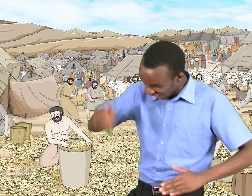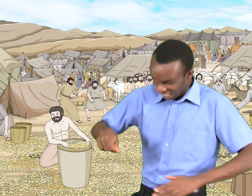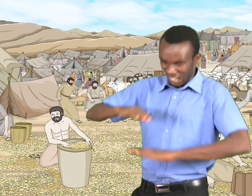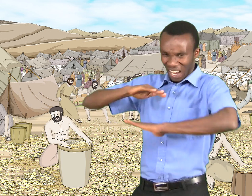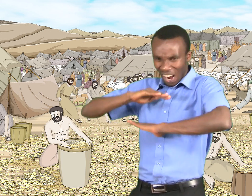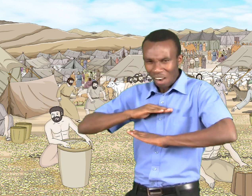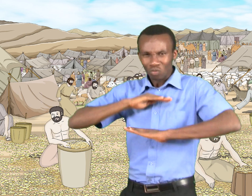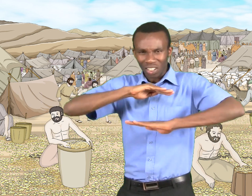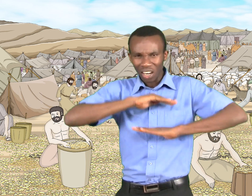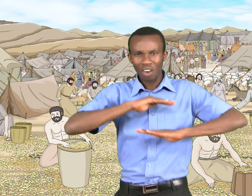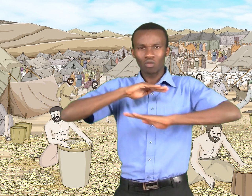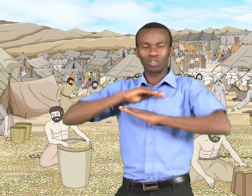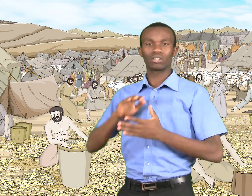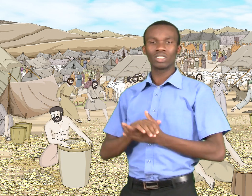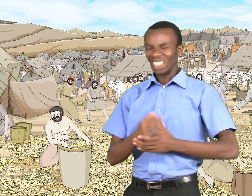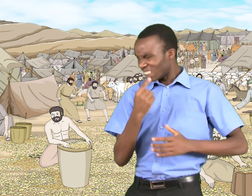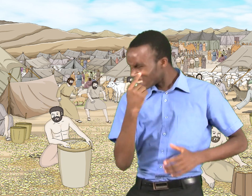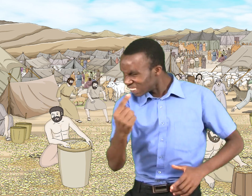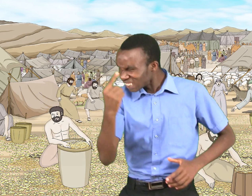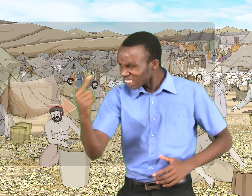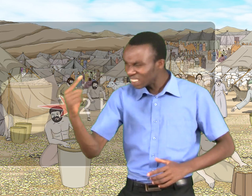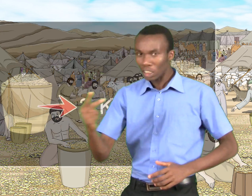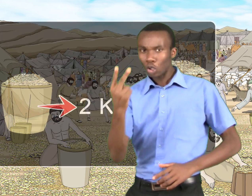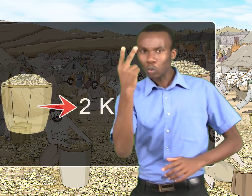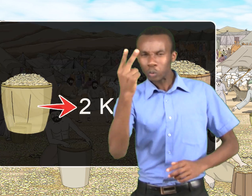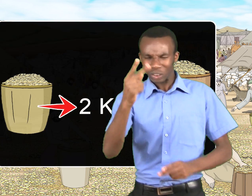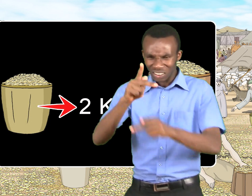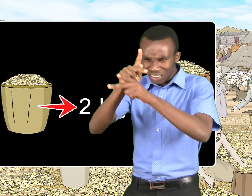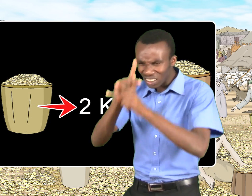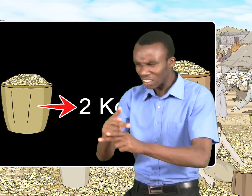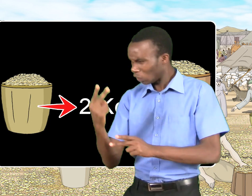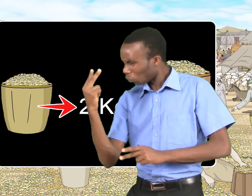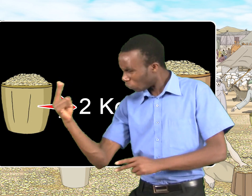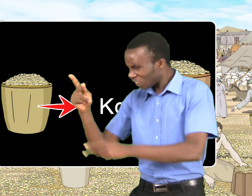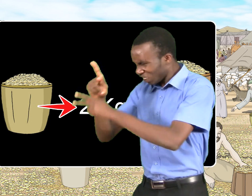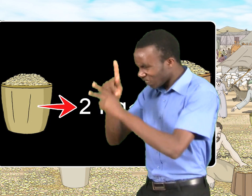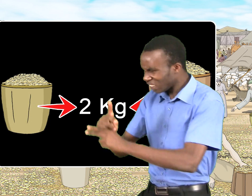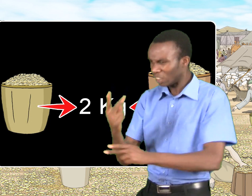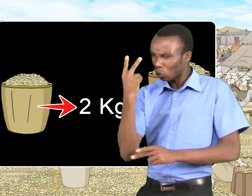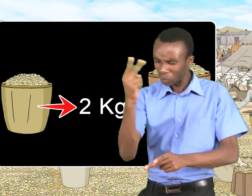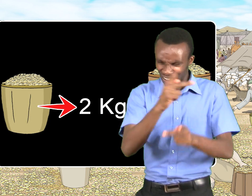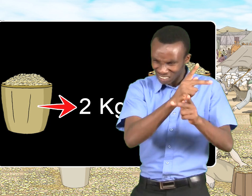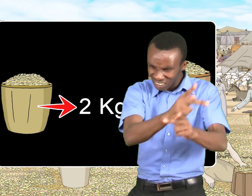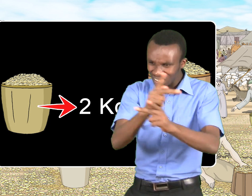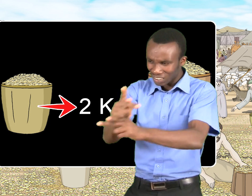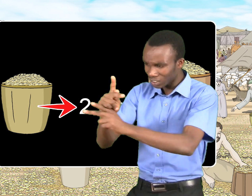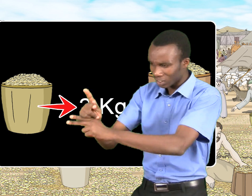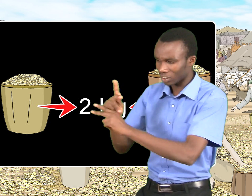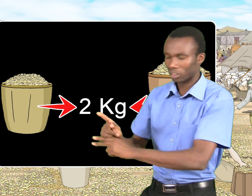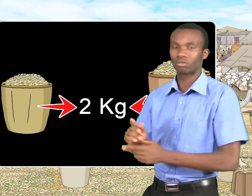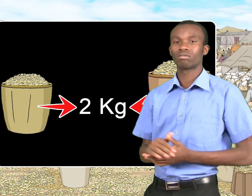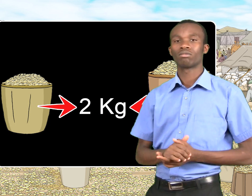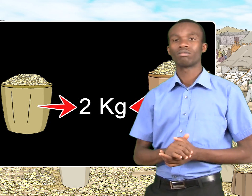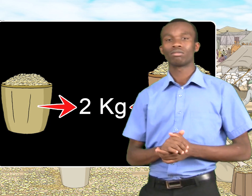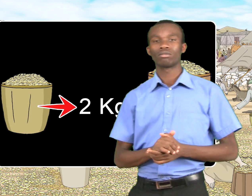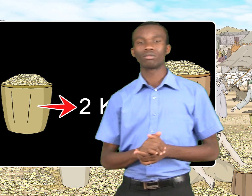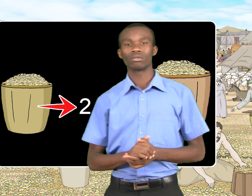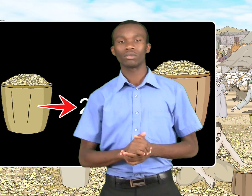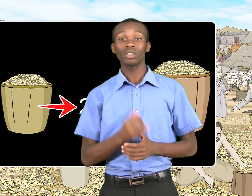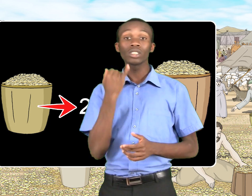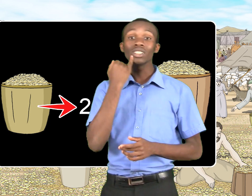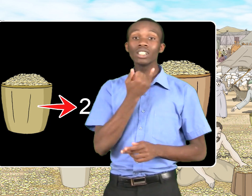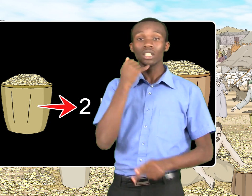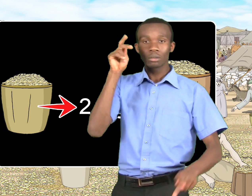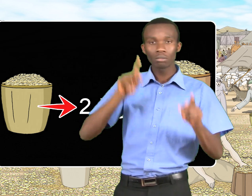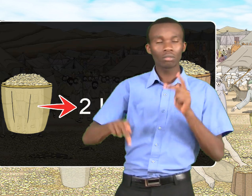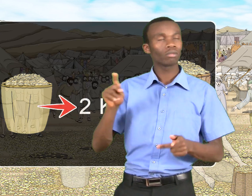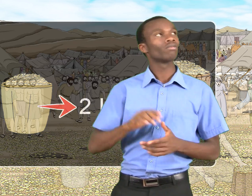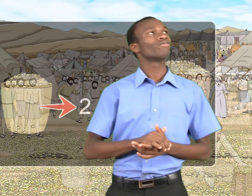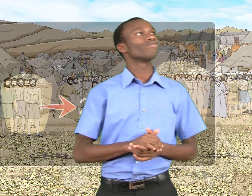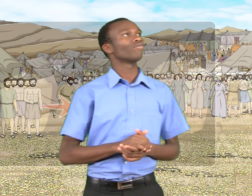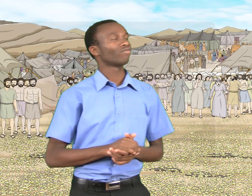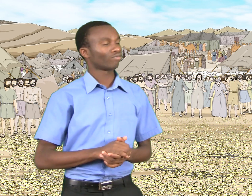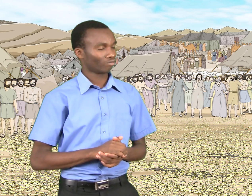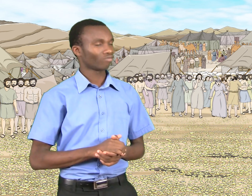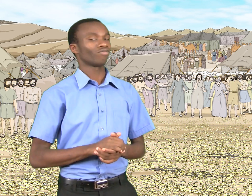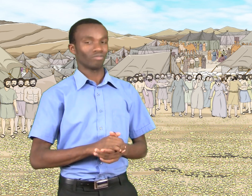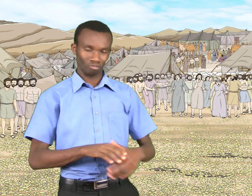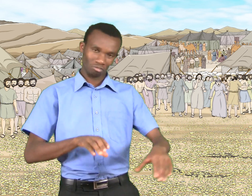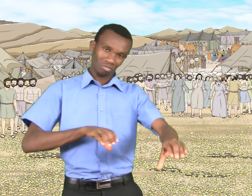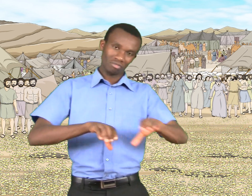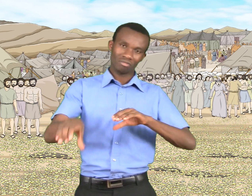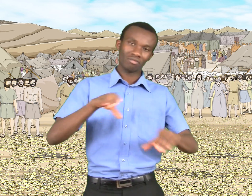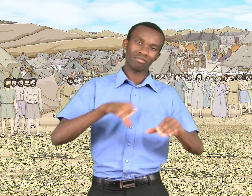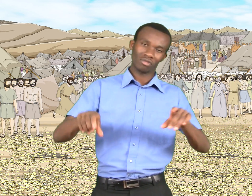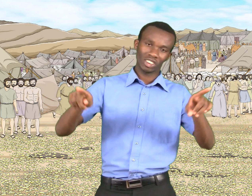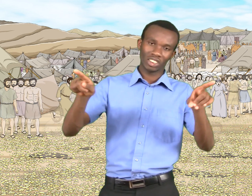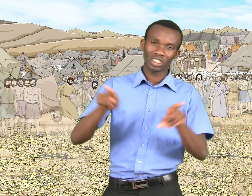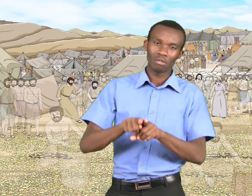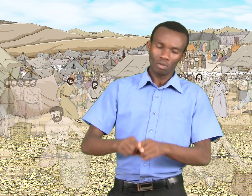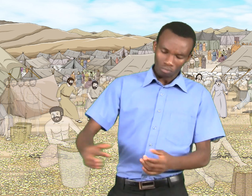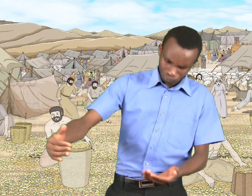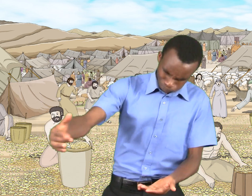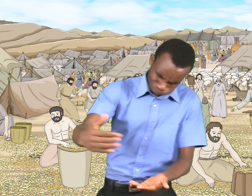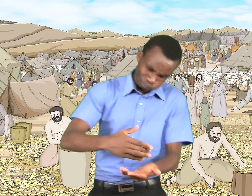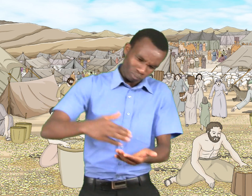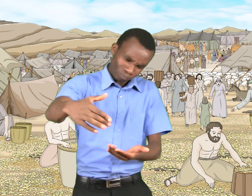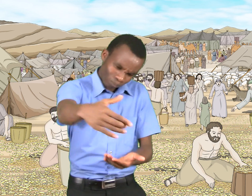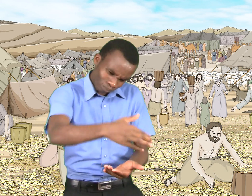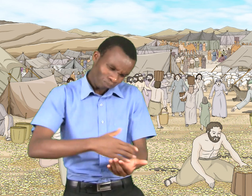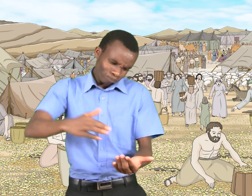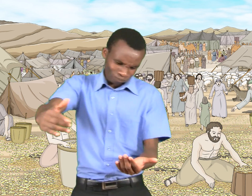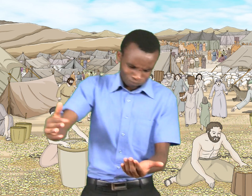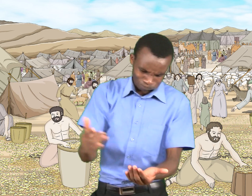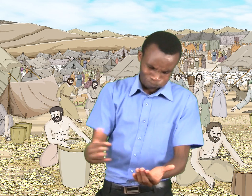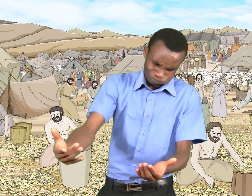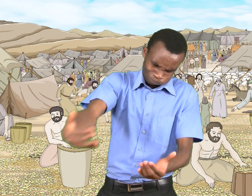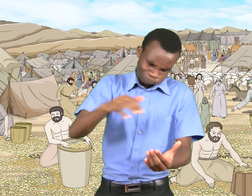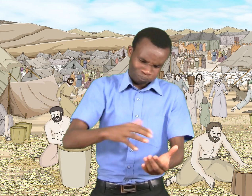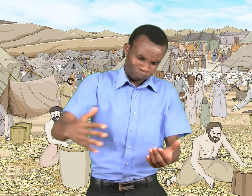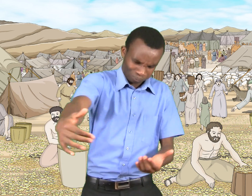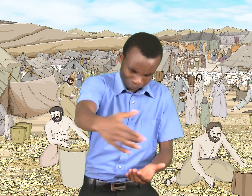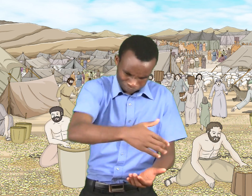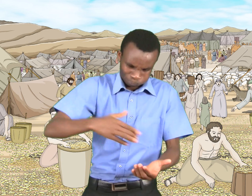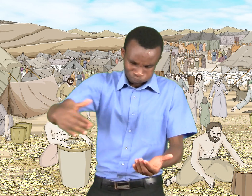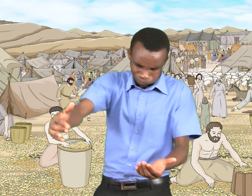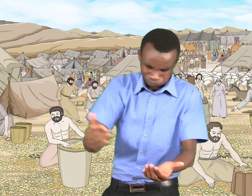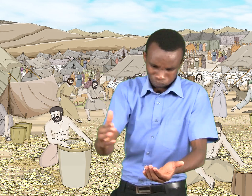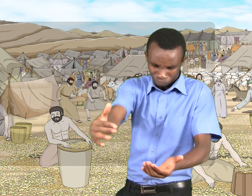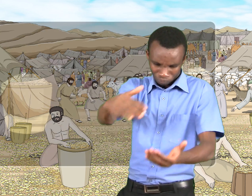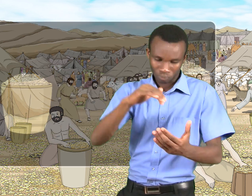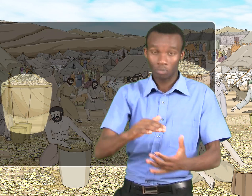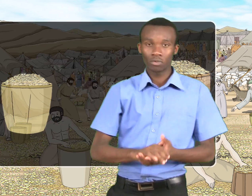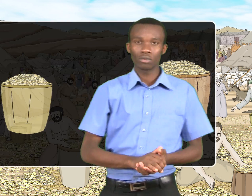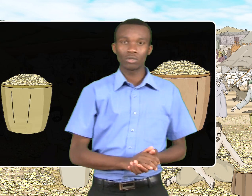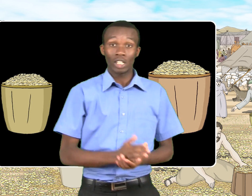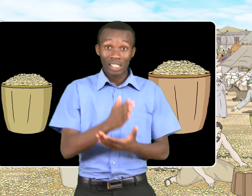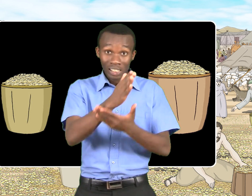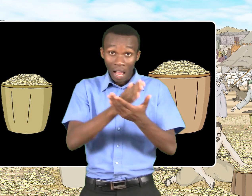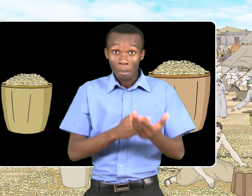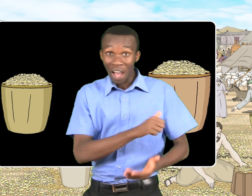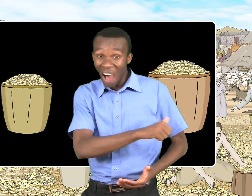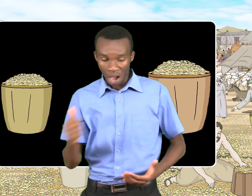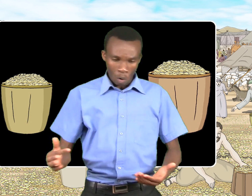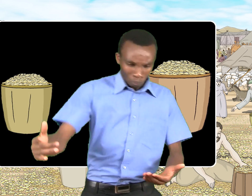You may take an omer for each person in your tent.’” So the Israelites did this.